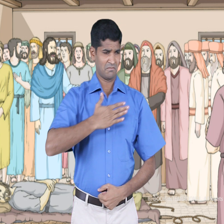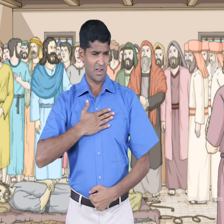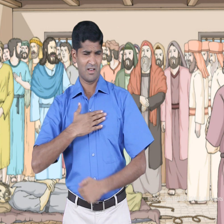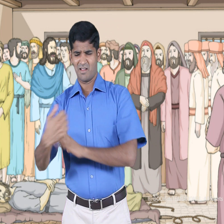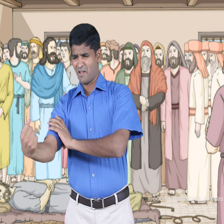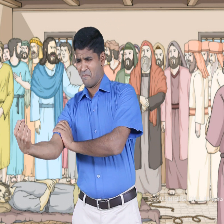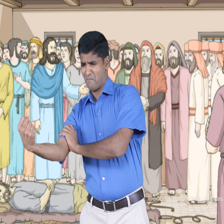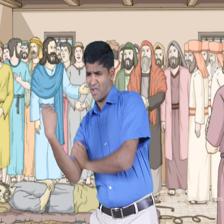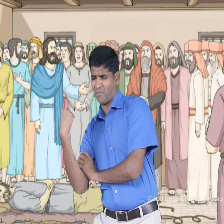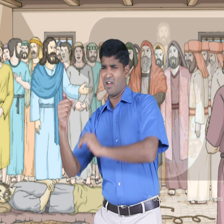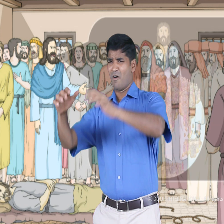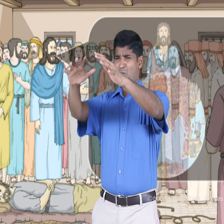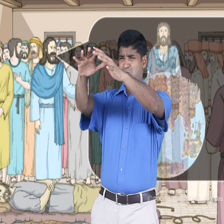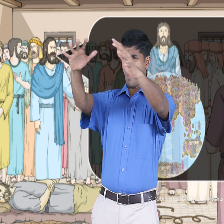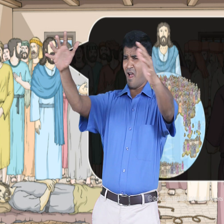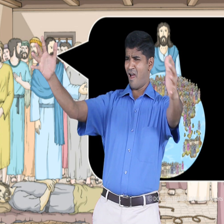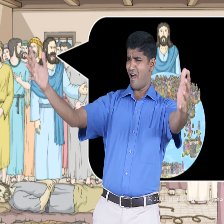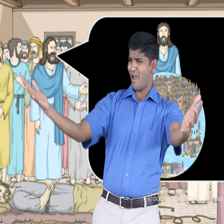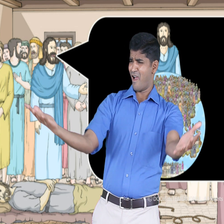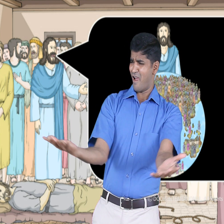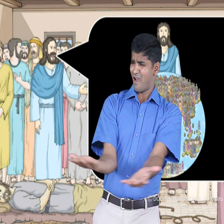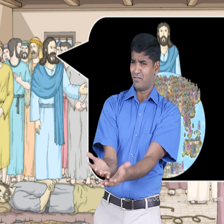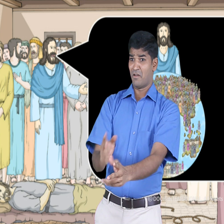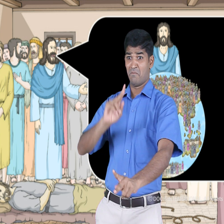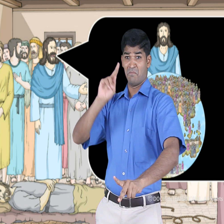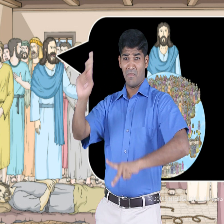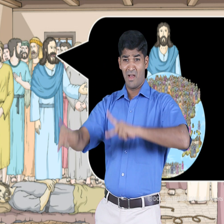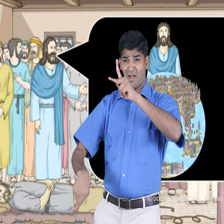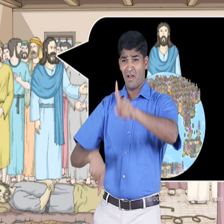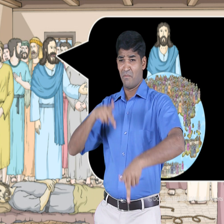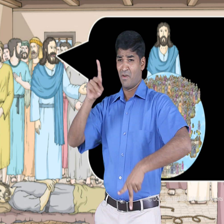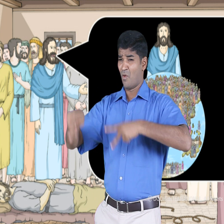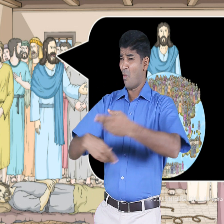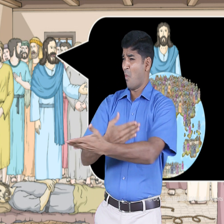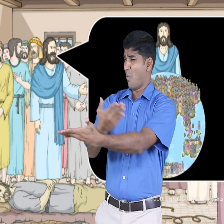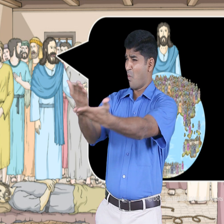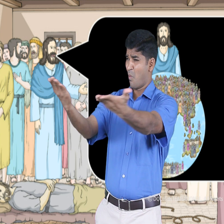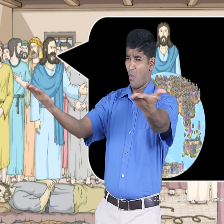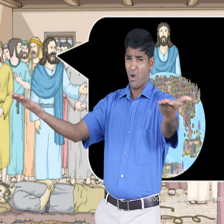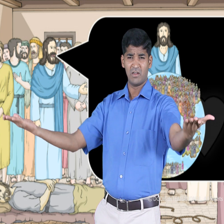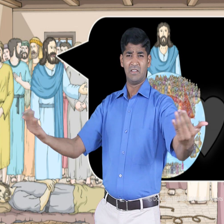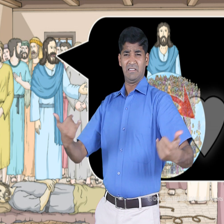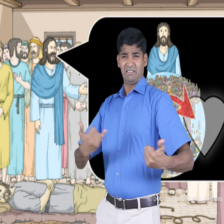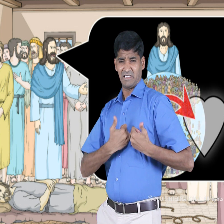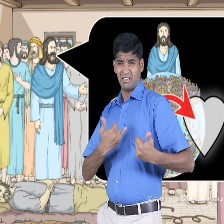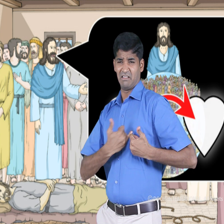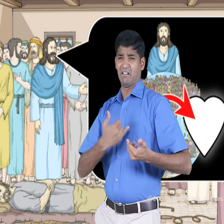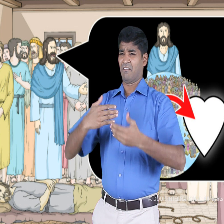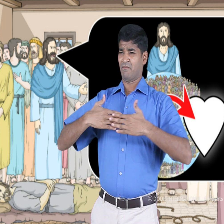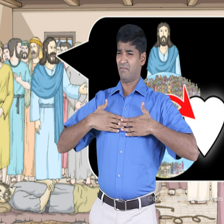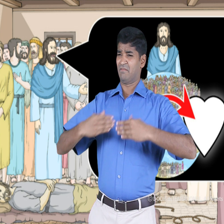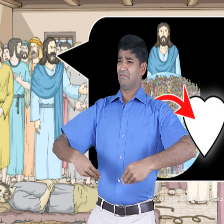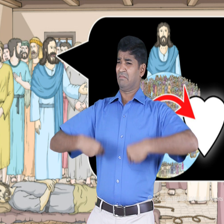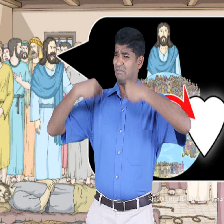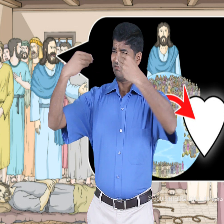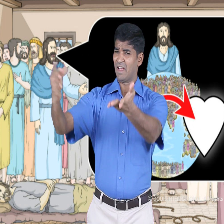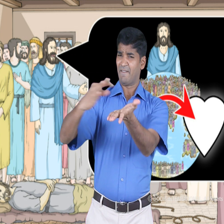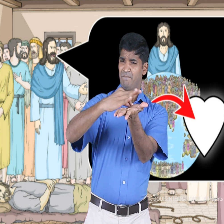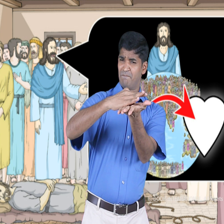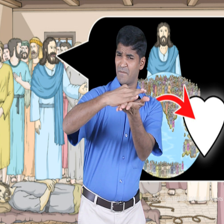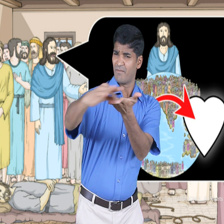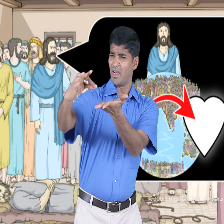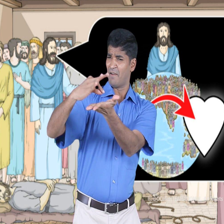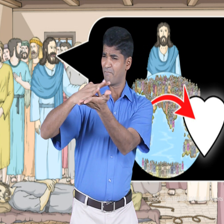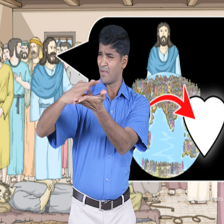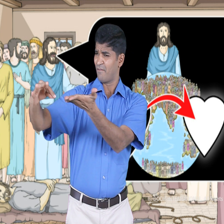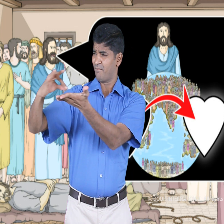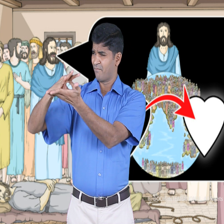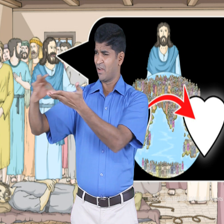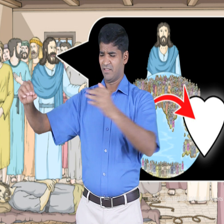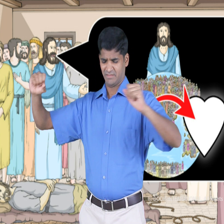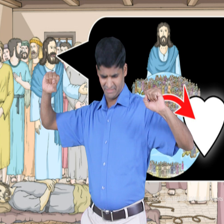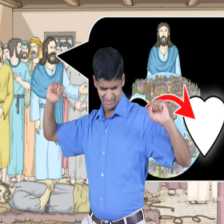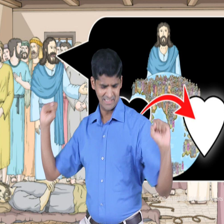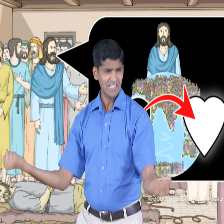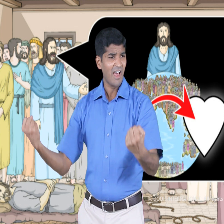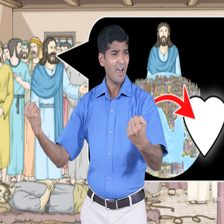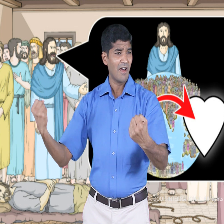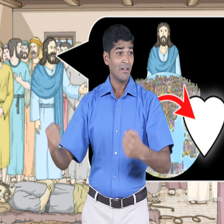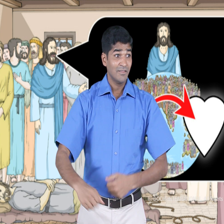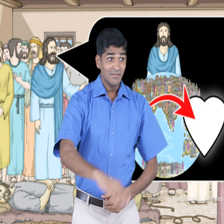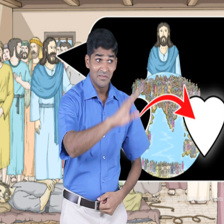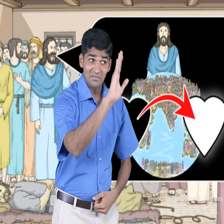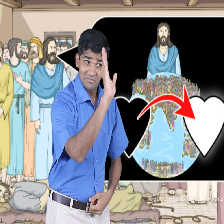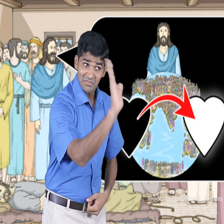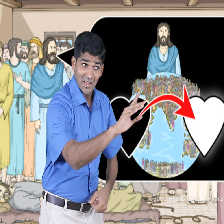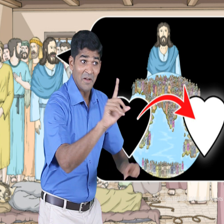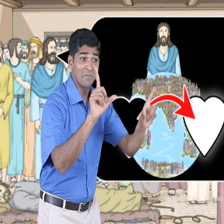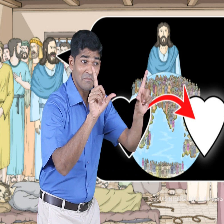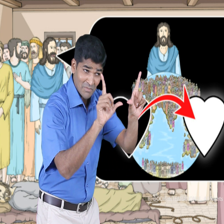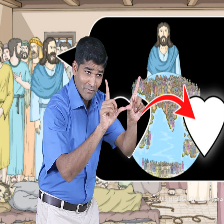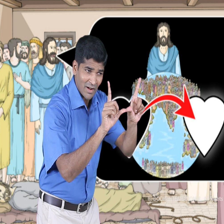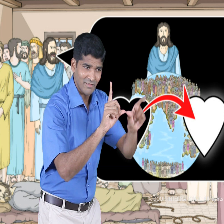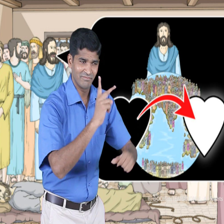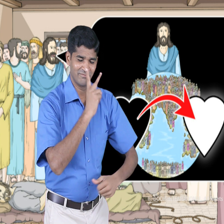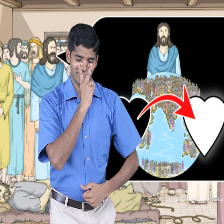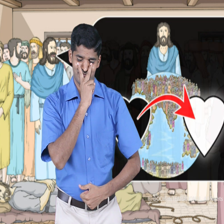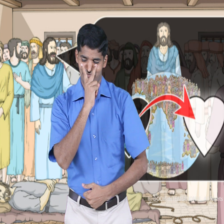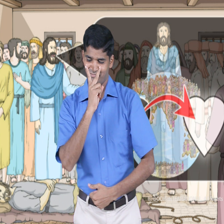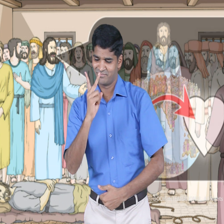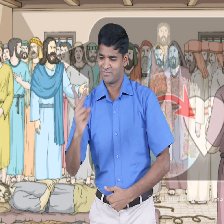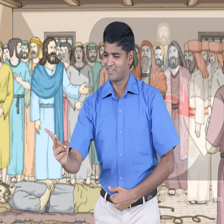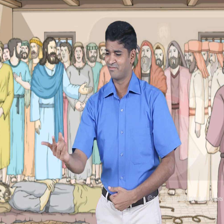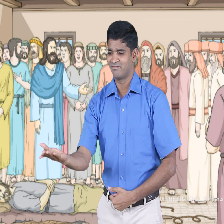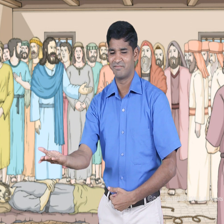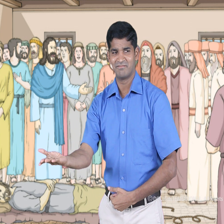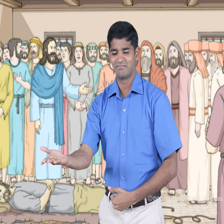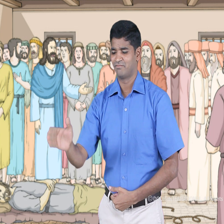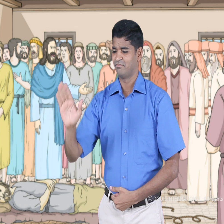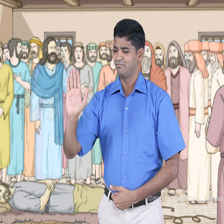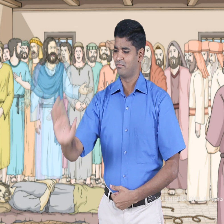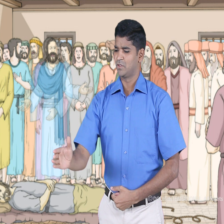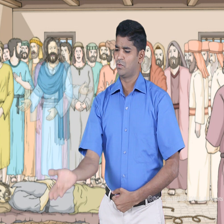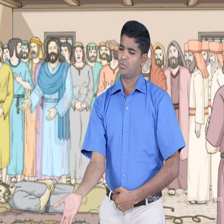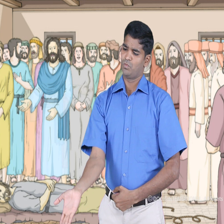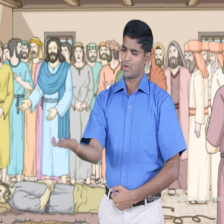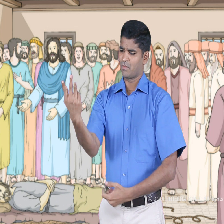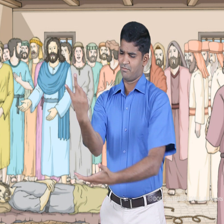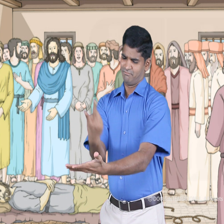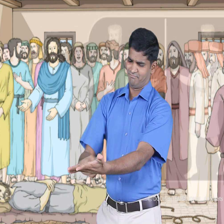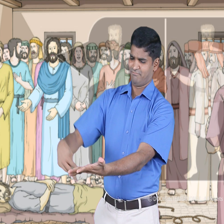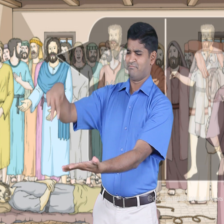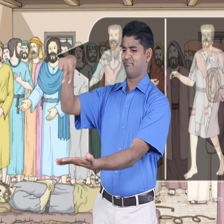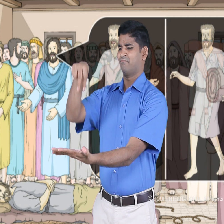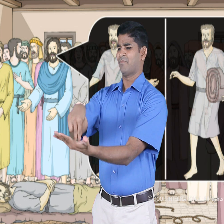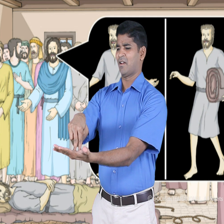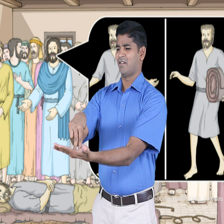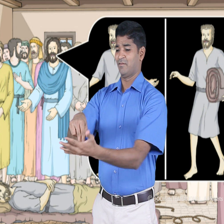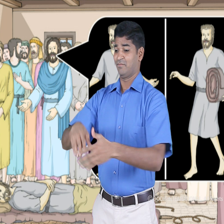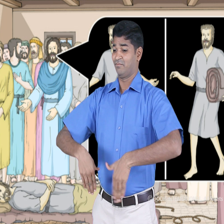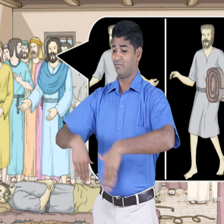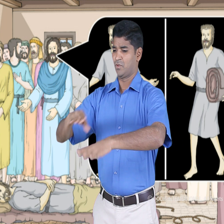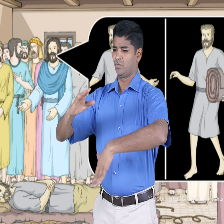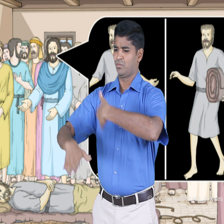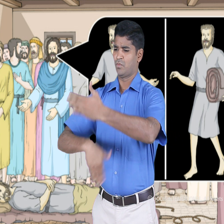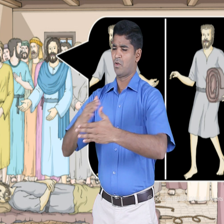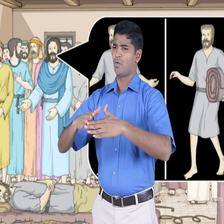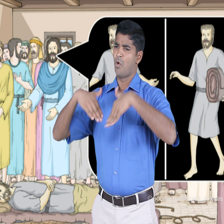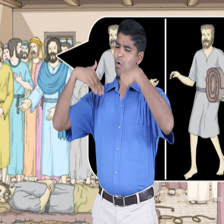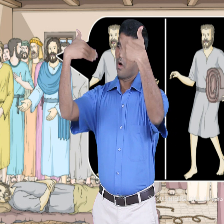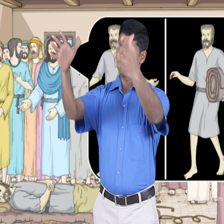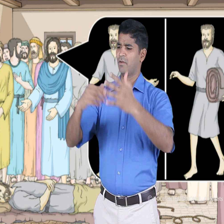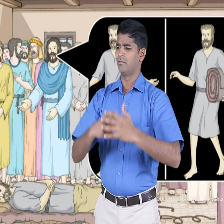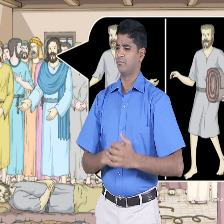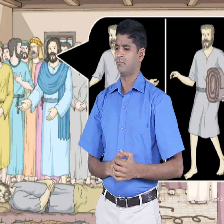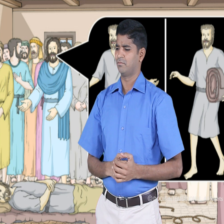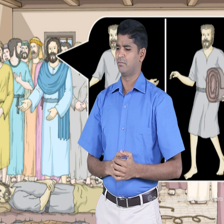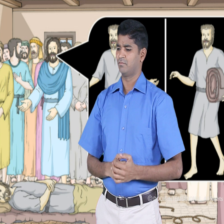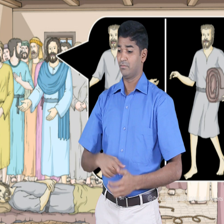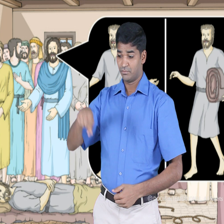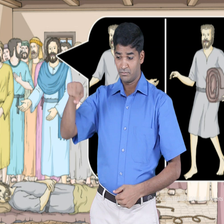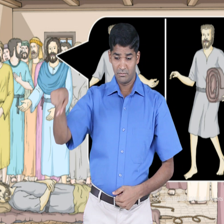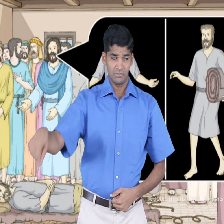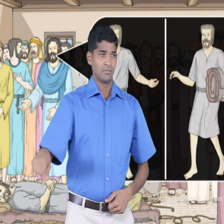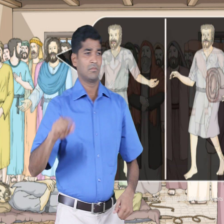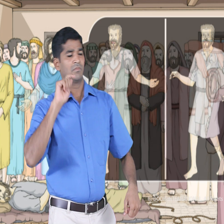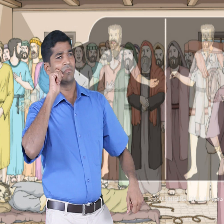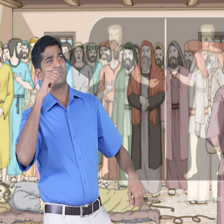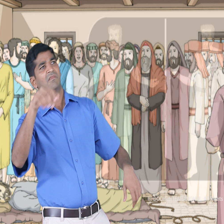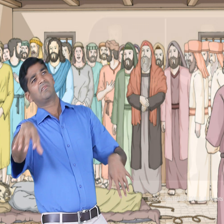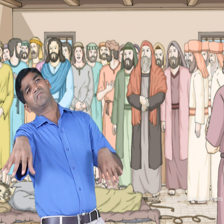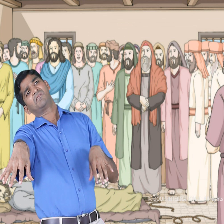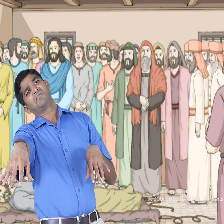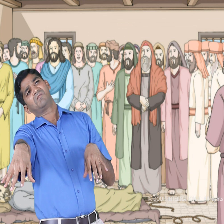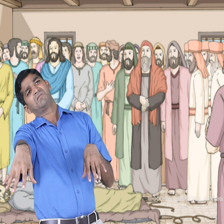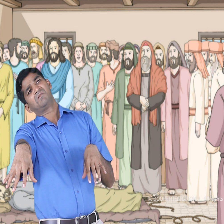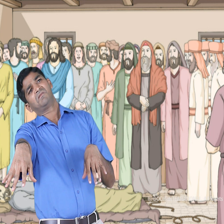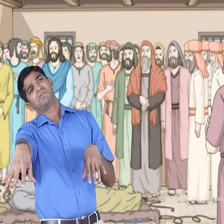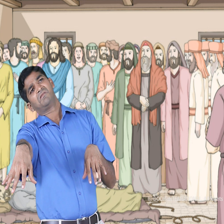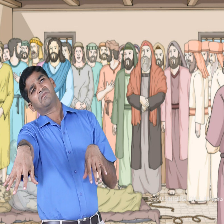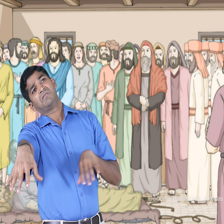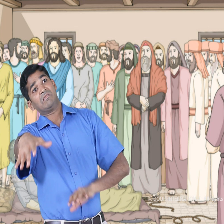But so that you may know that the Son of Man has authority on earth to forgive sins...” He said to the paralytic, “I tell you, get up, pick up your mat, and go home.”